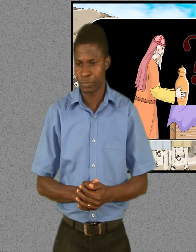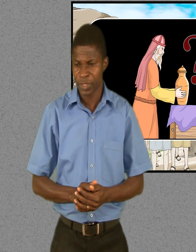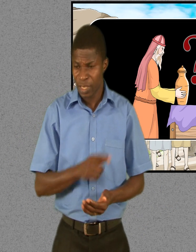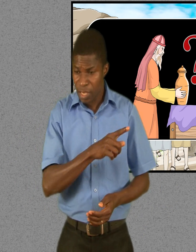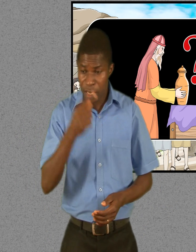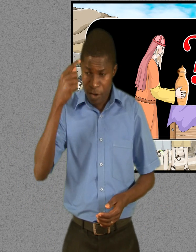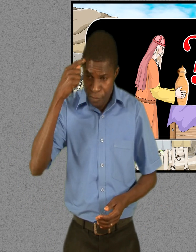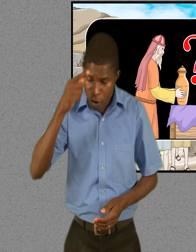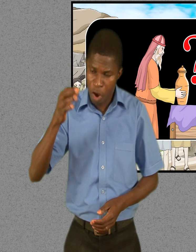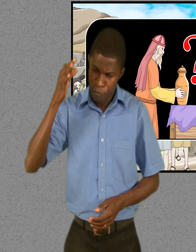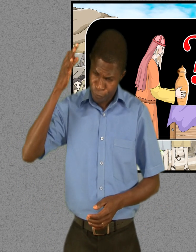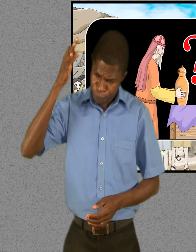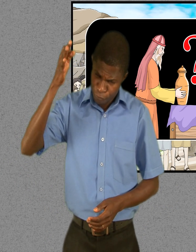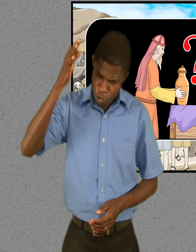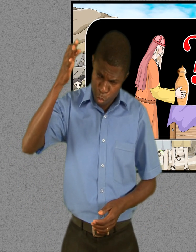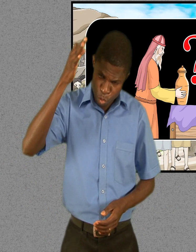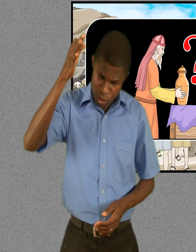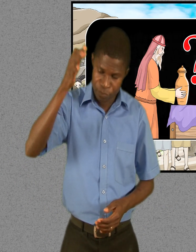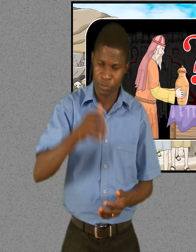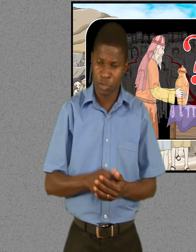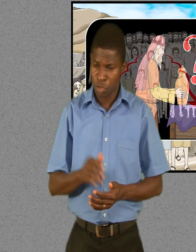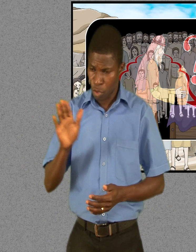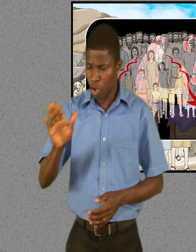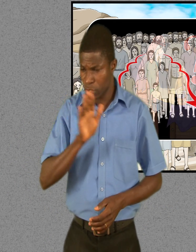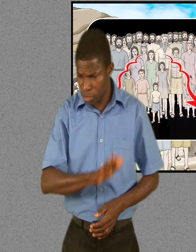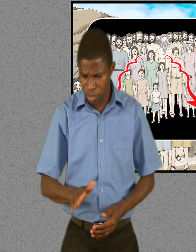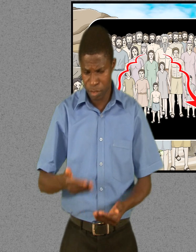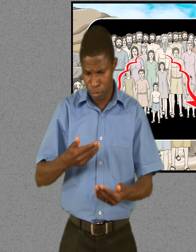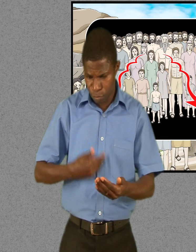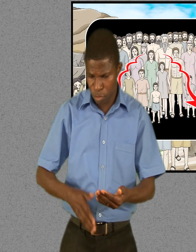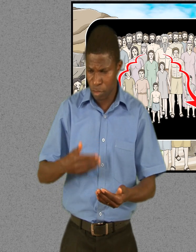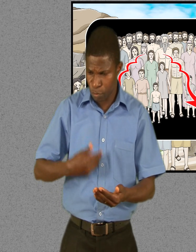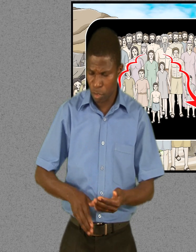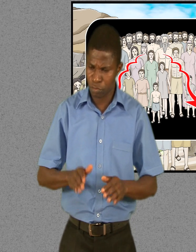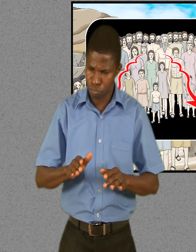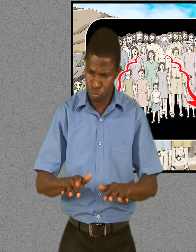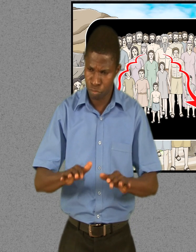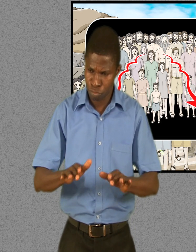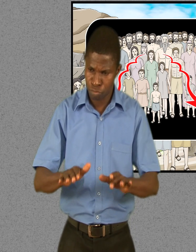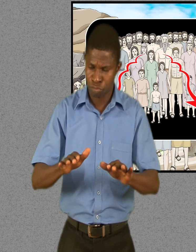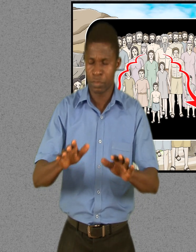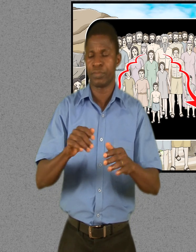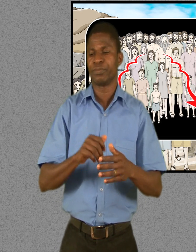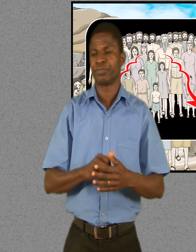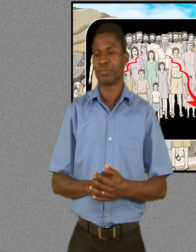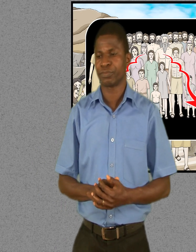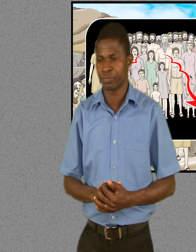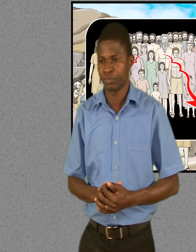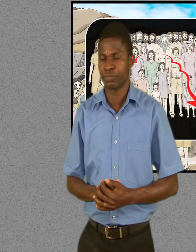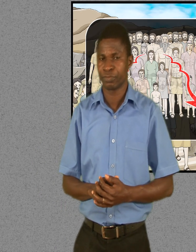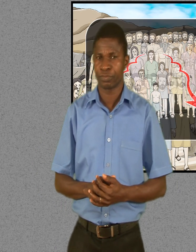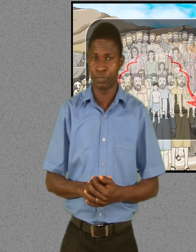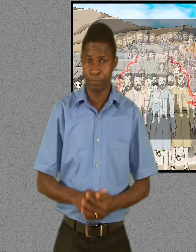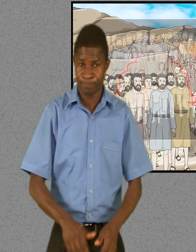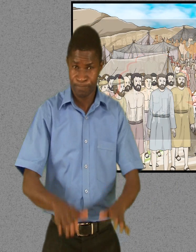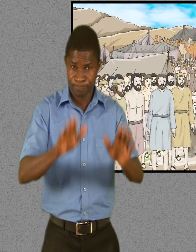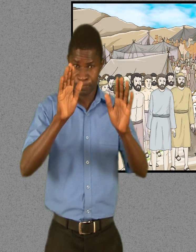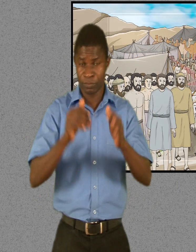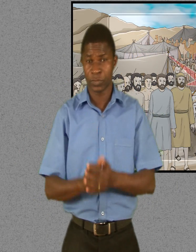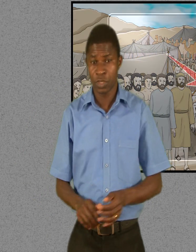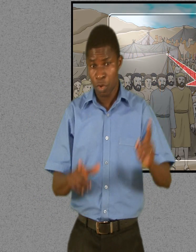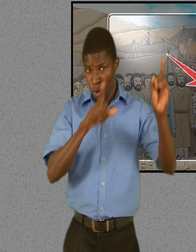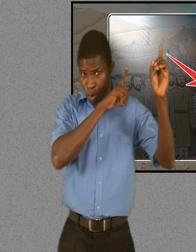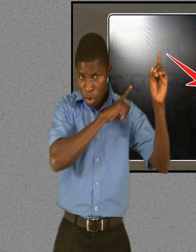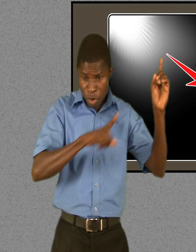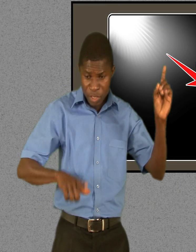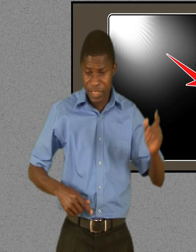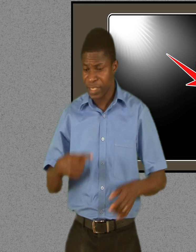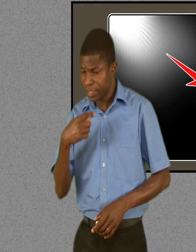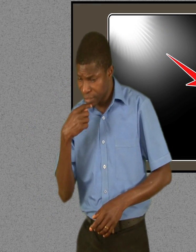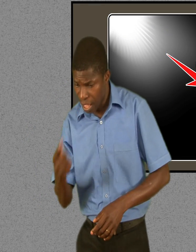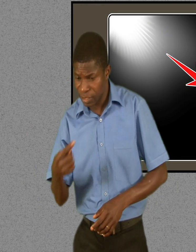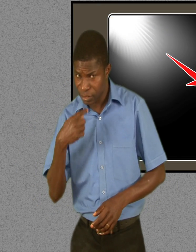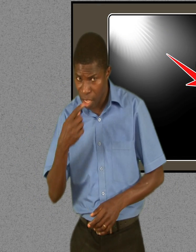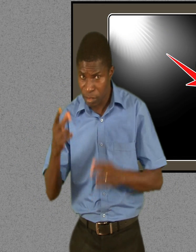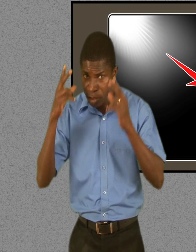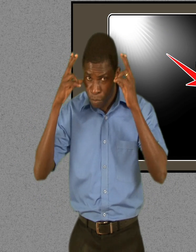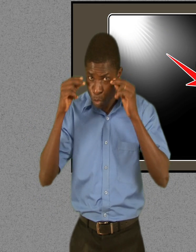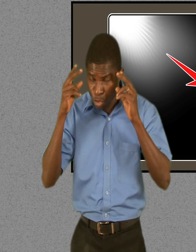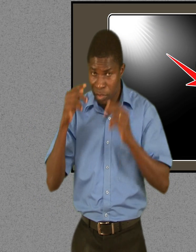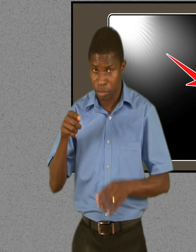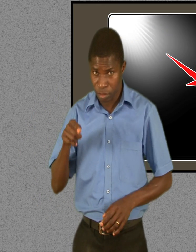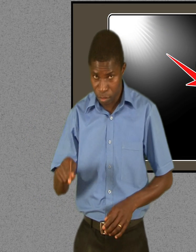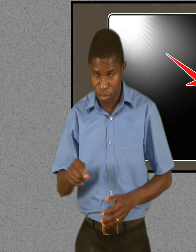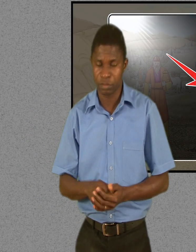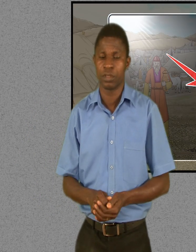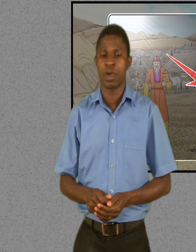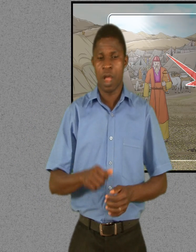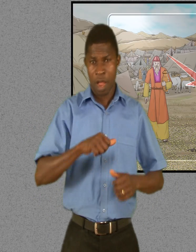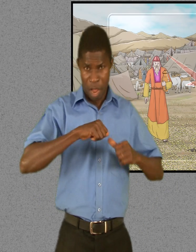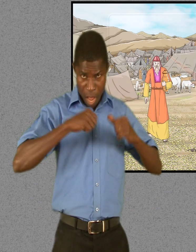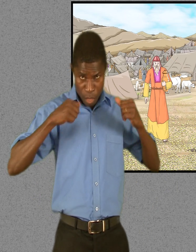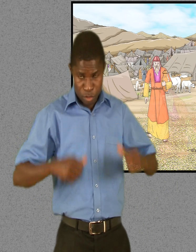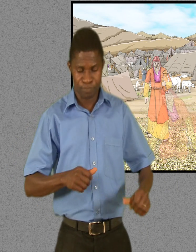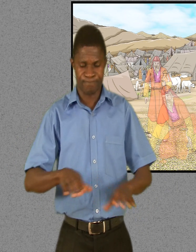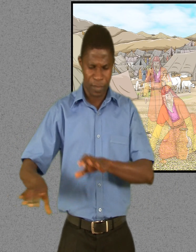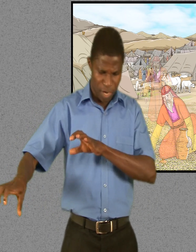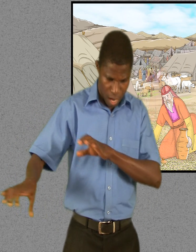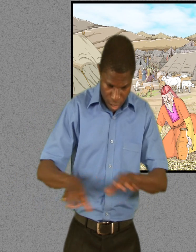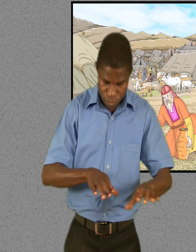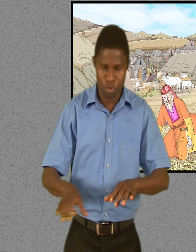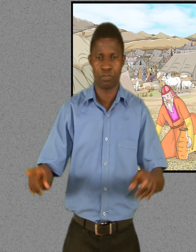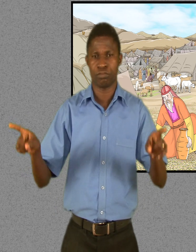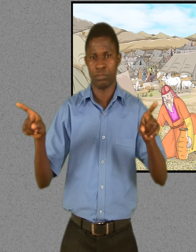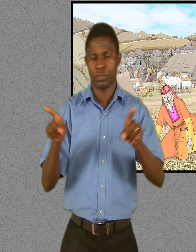Then place it before the LORD to be preserved for the generations to come.”